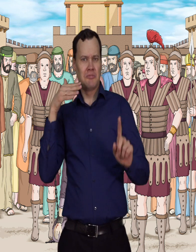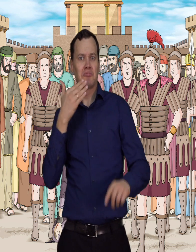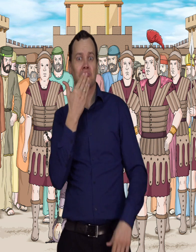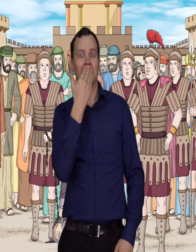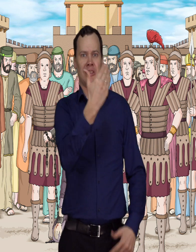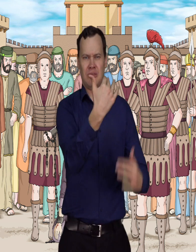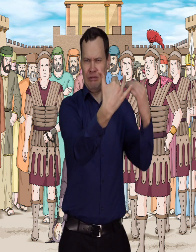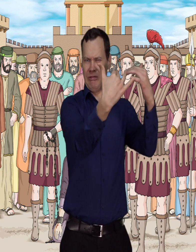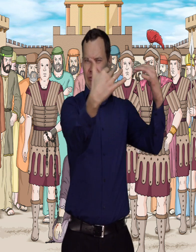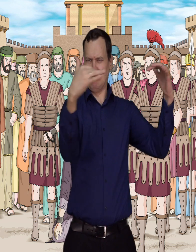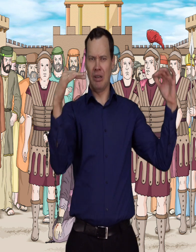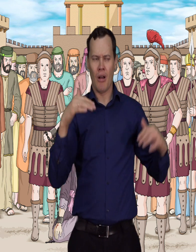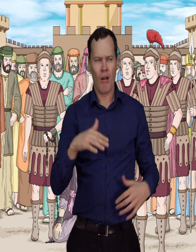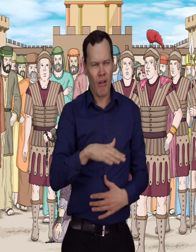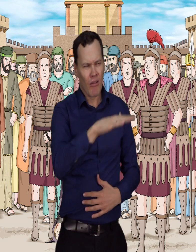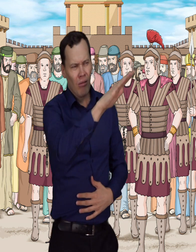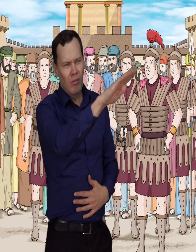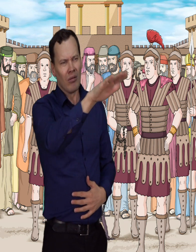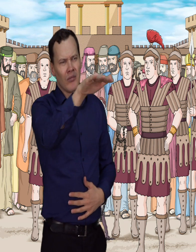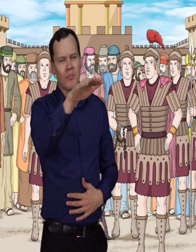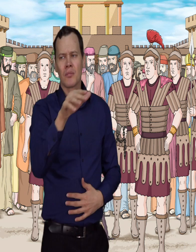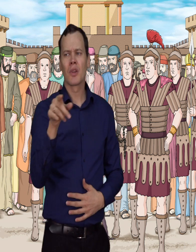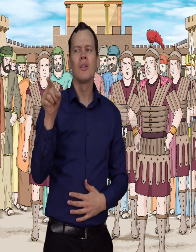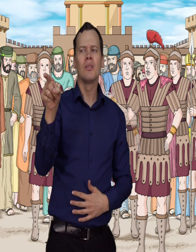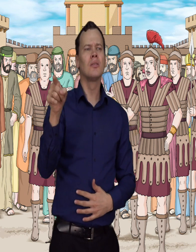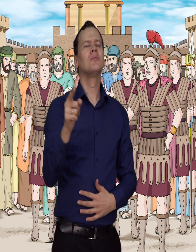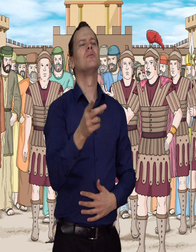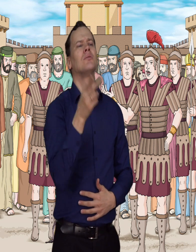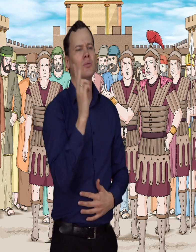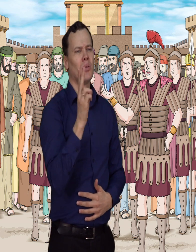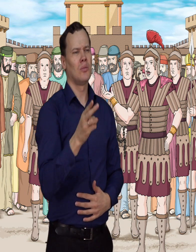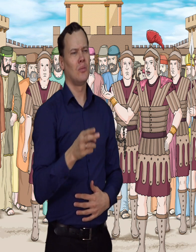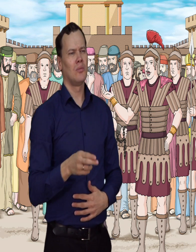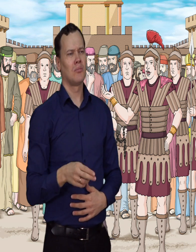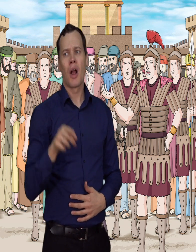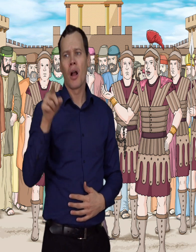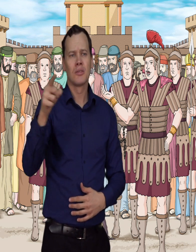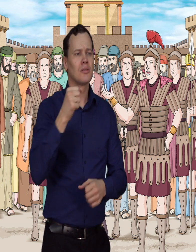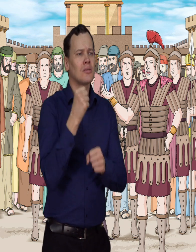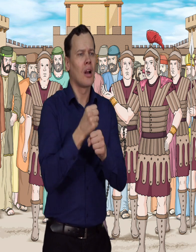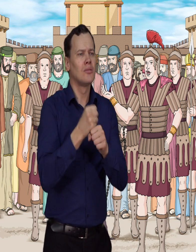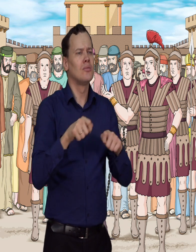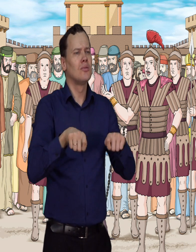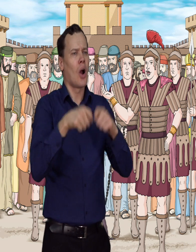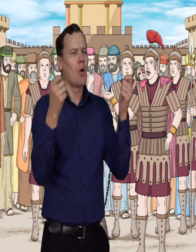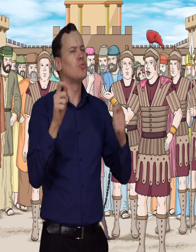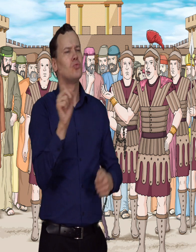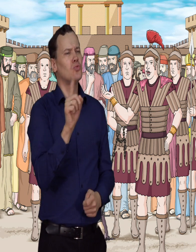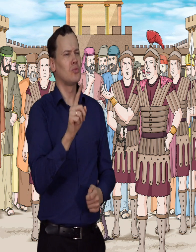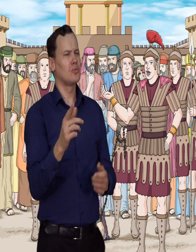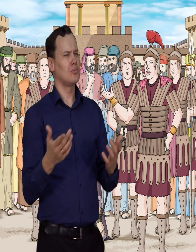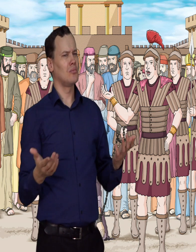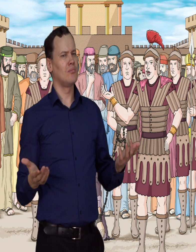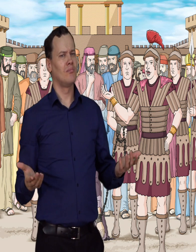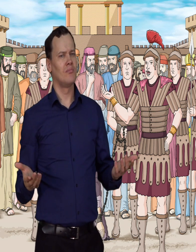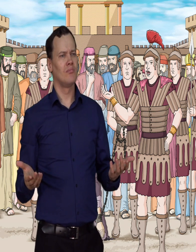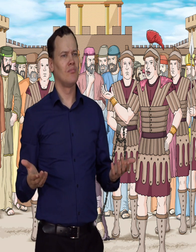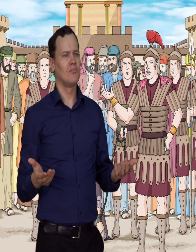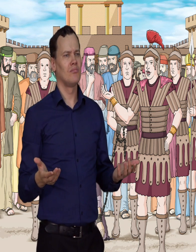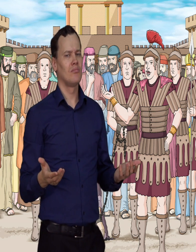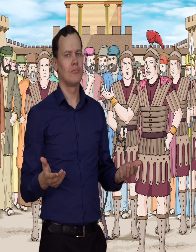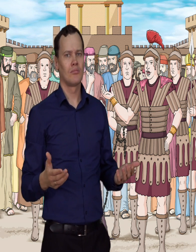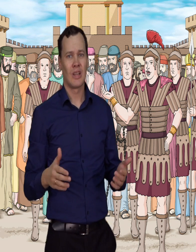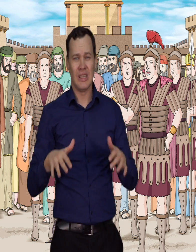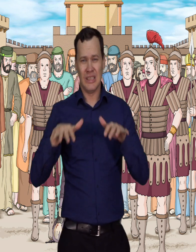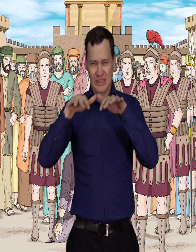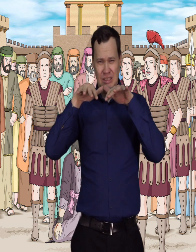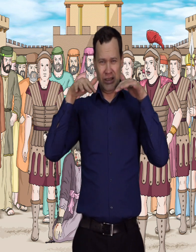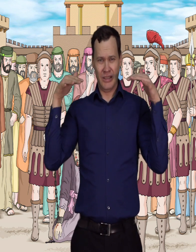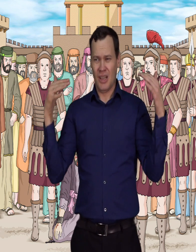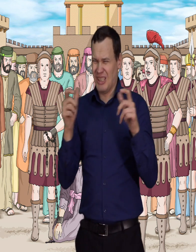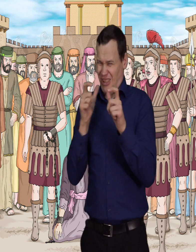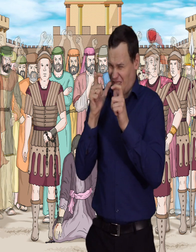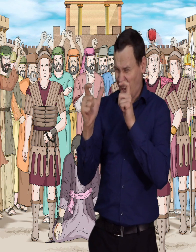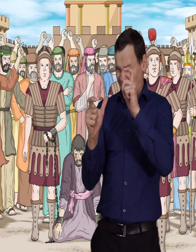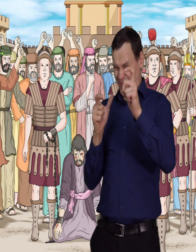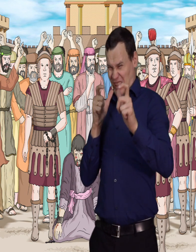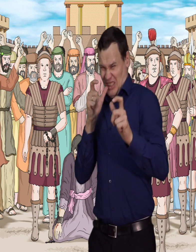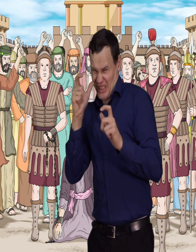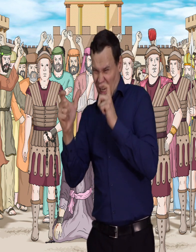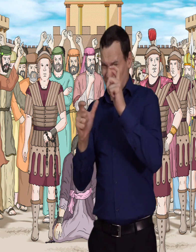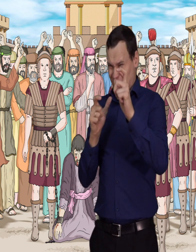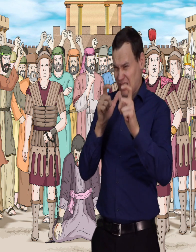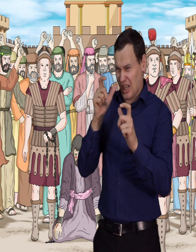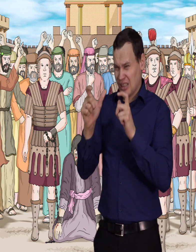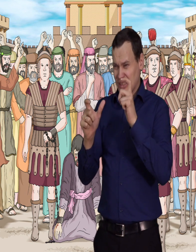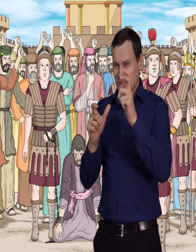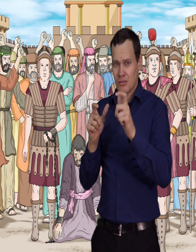Then he asked who he was and what he had done.